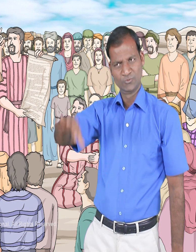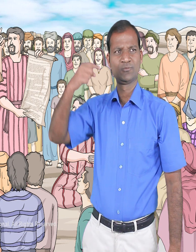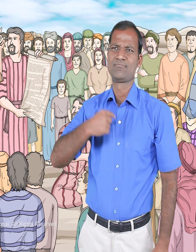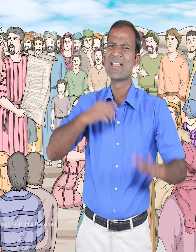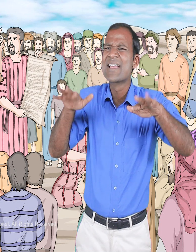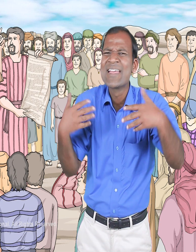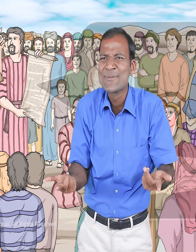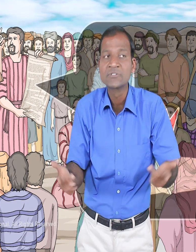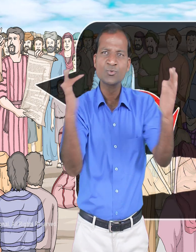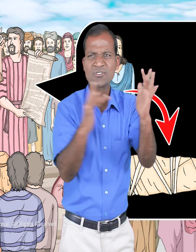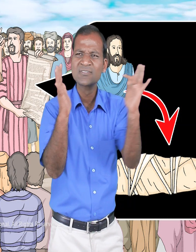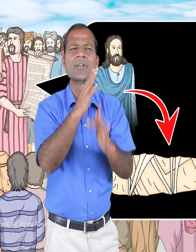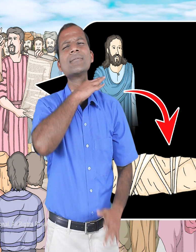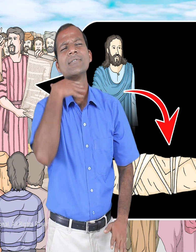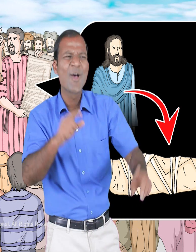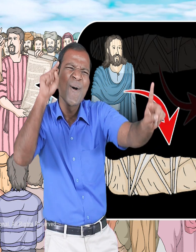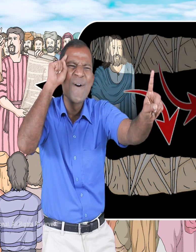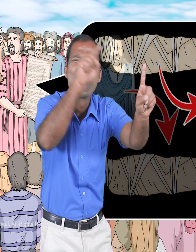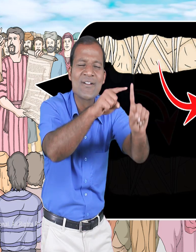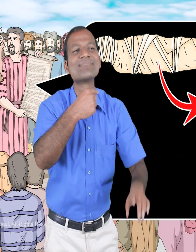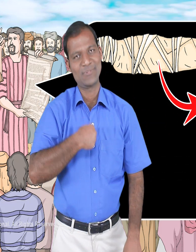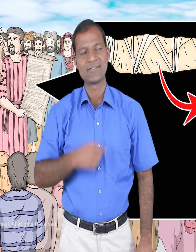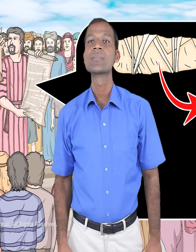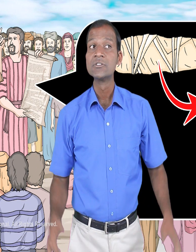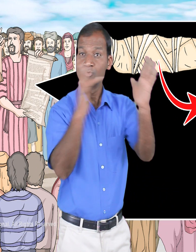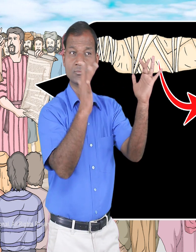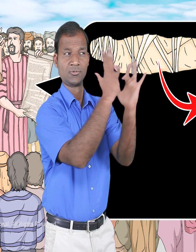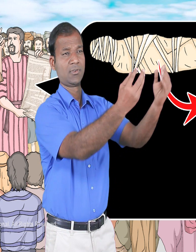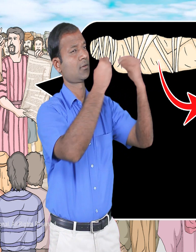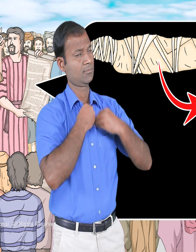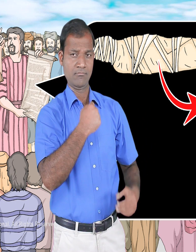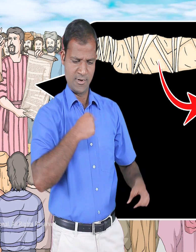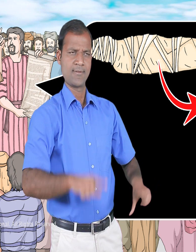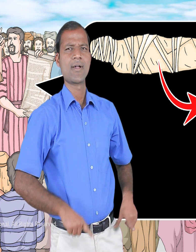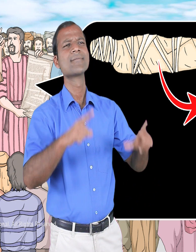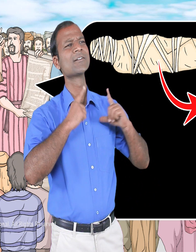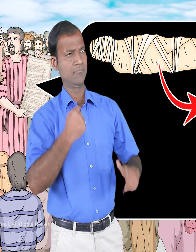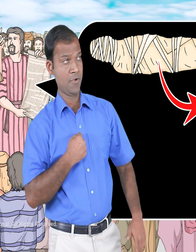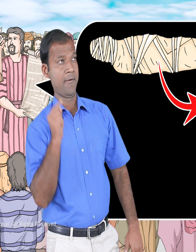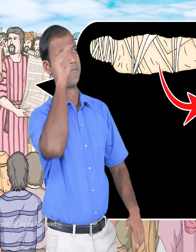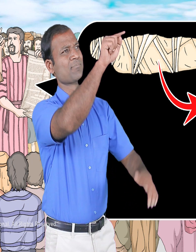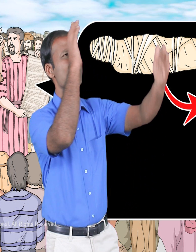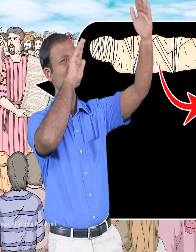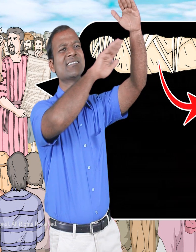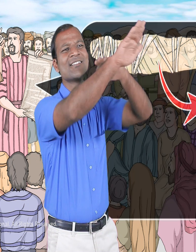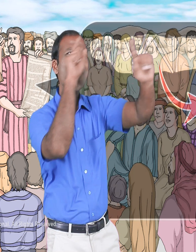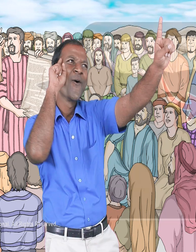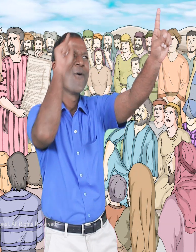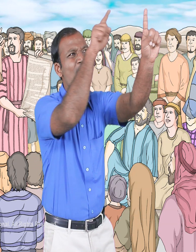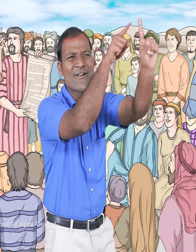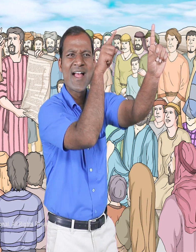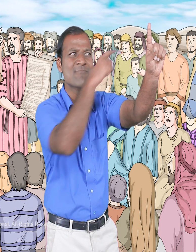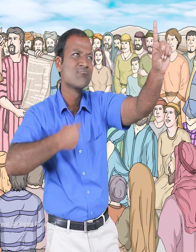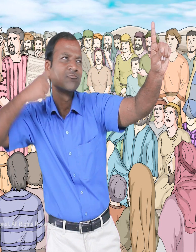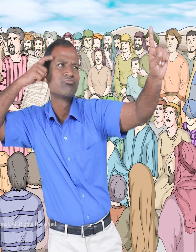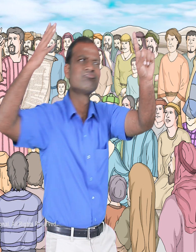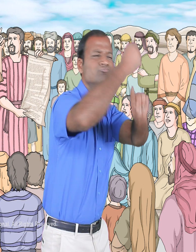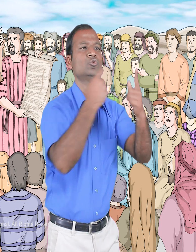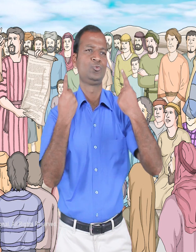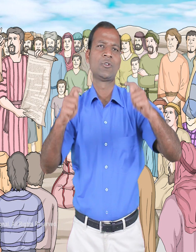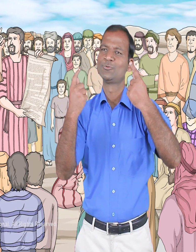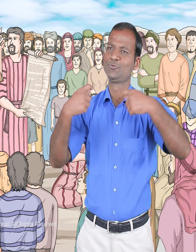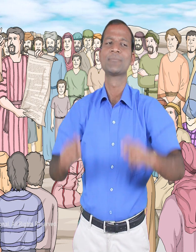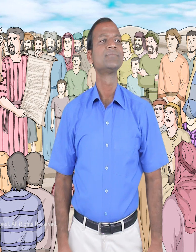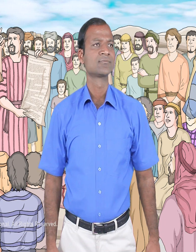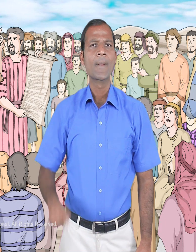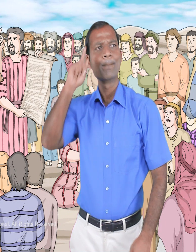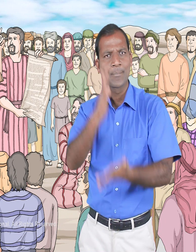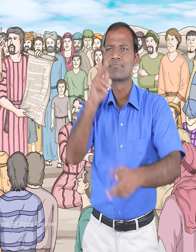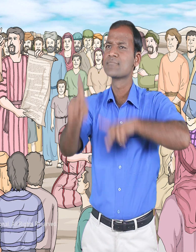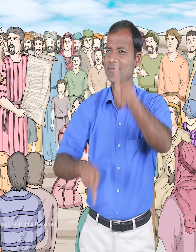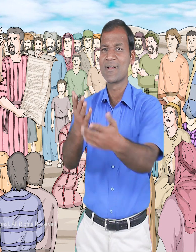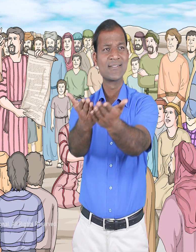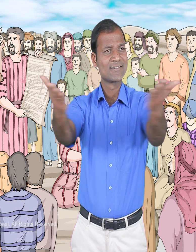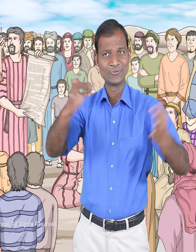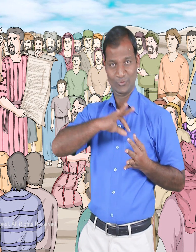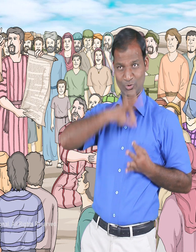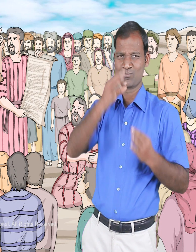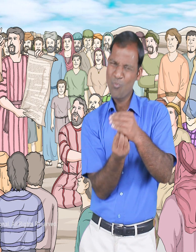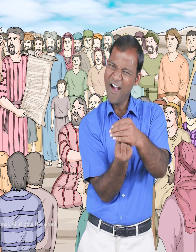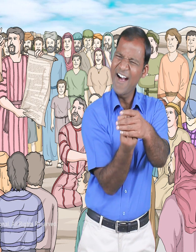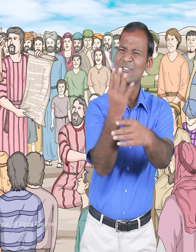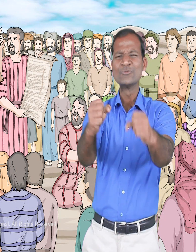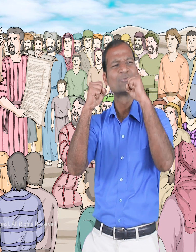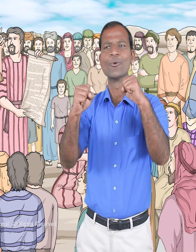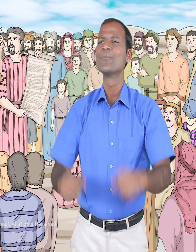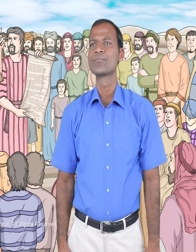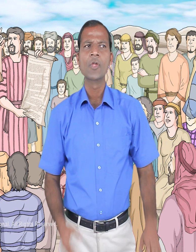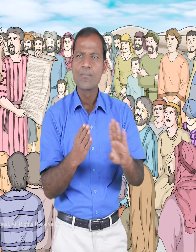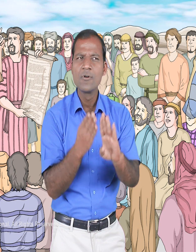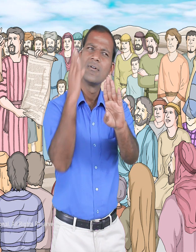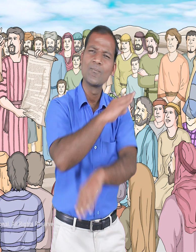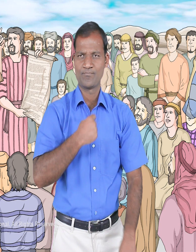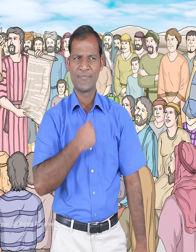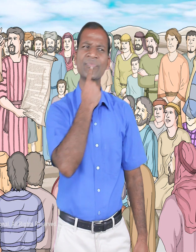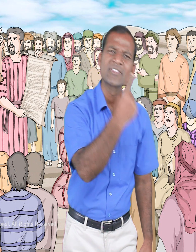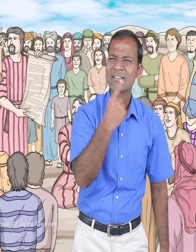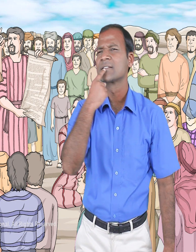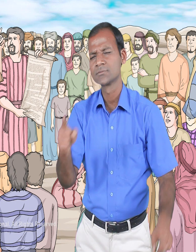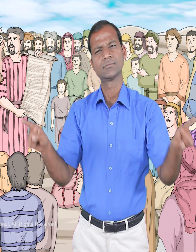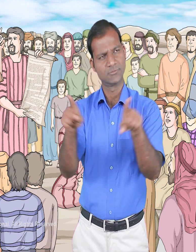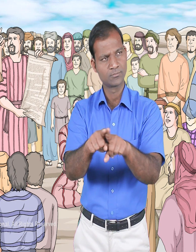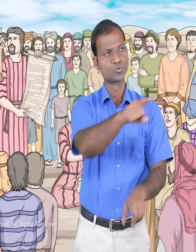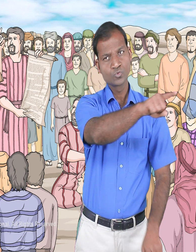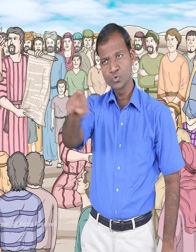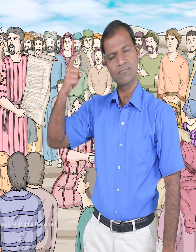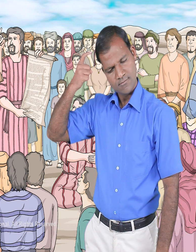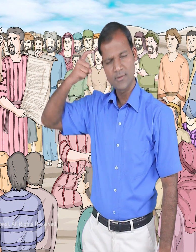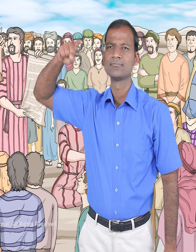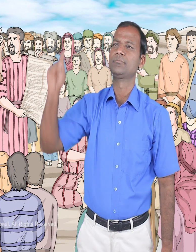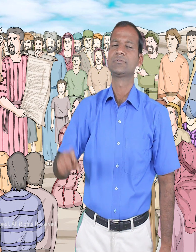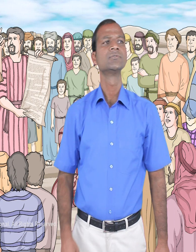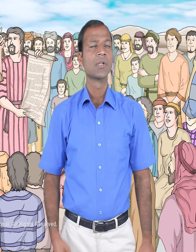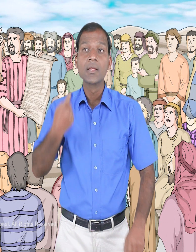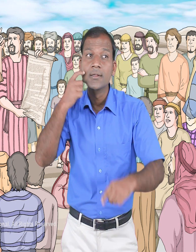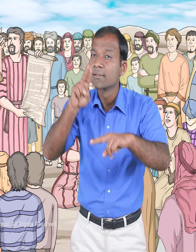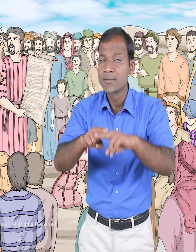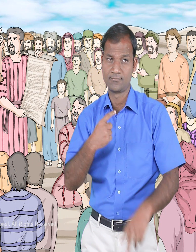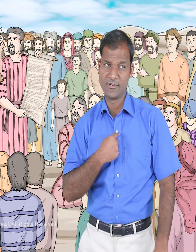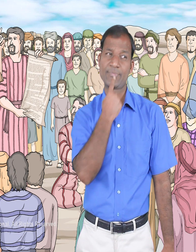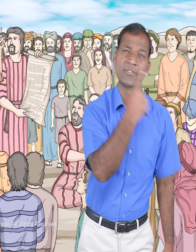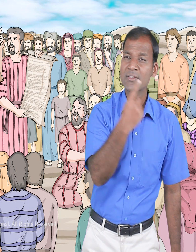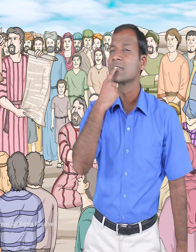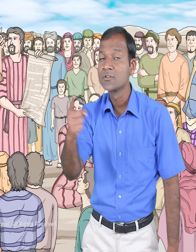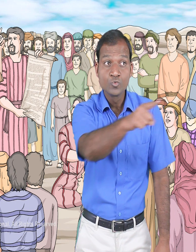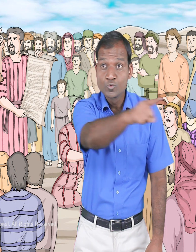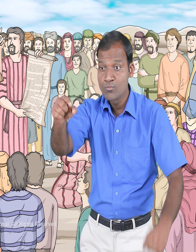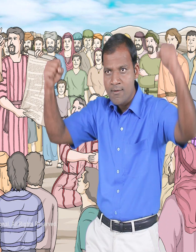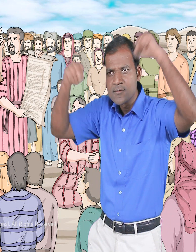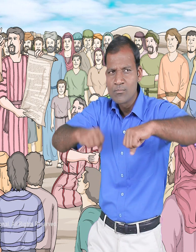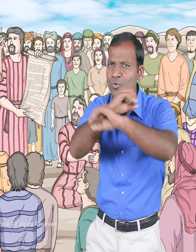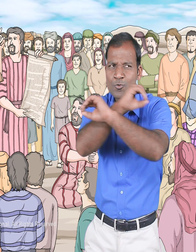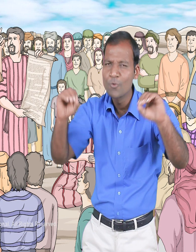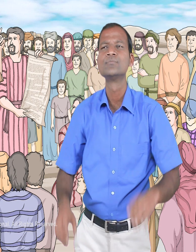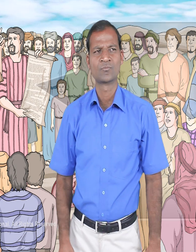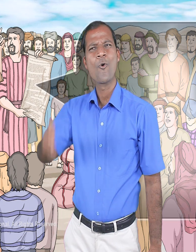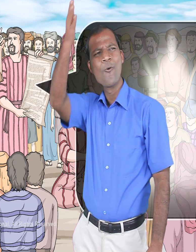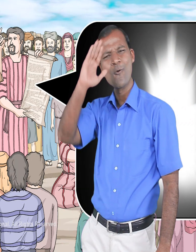But one thing I do: Forgetting what is behind and straining toward what is ahead, I press on toward the goal to win the prize of God’s heavenly calling in Christ Jesus.